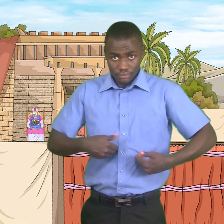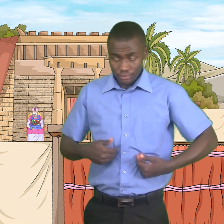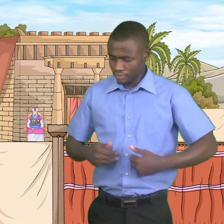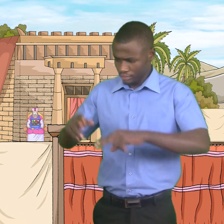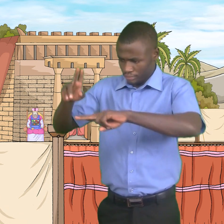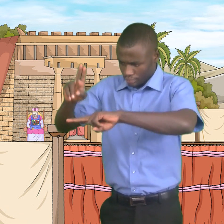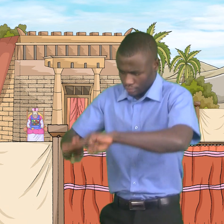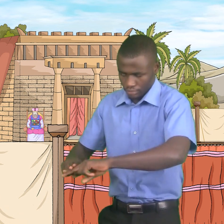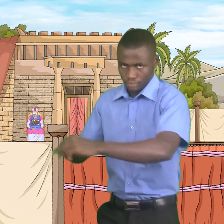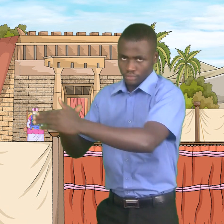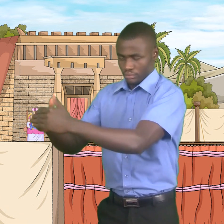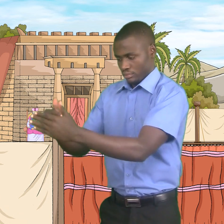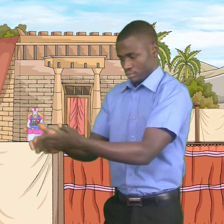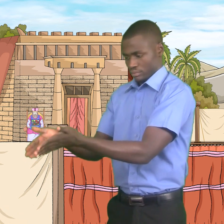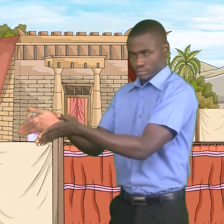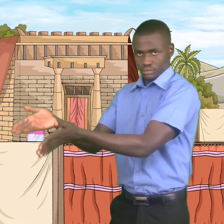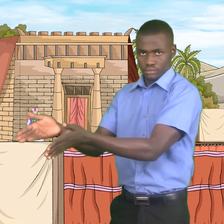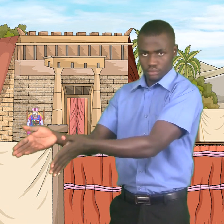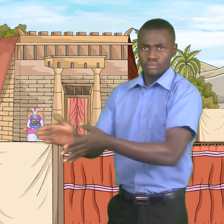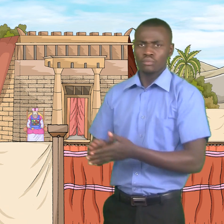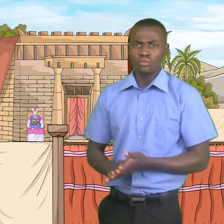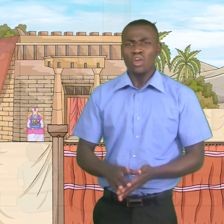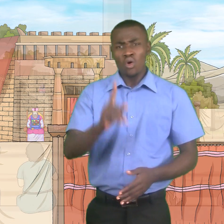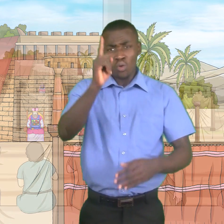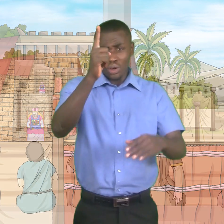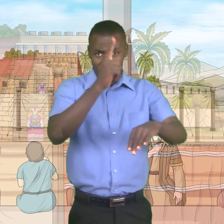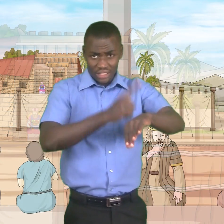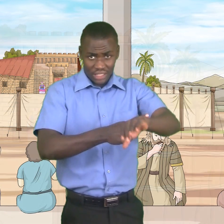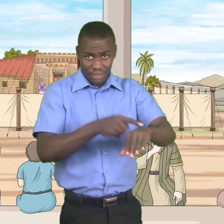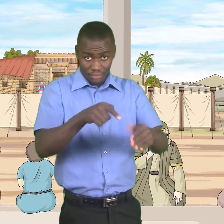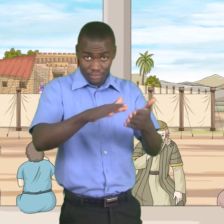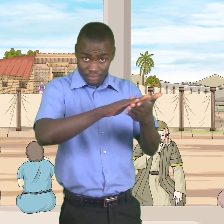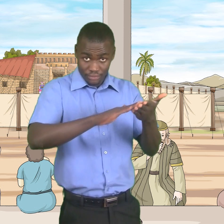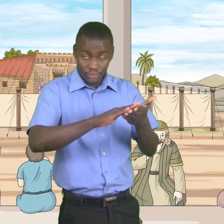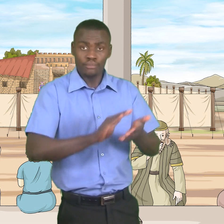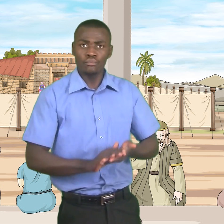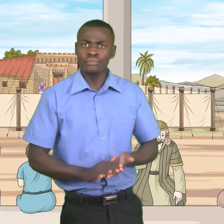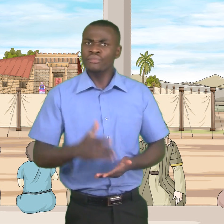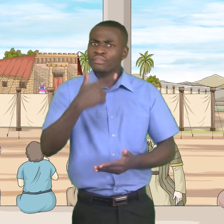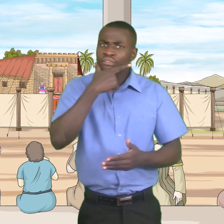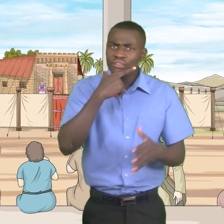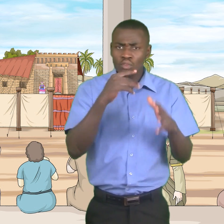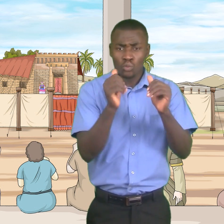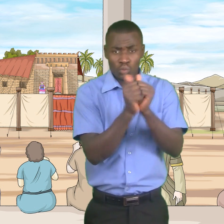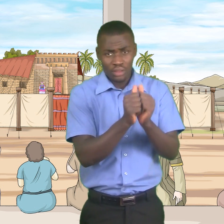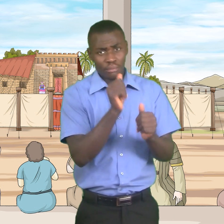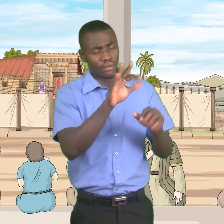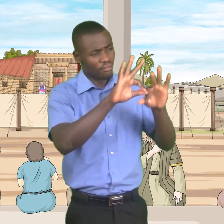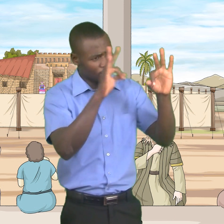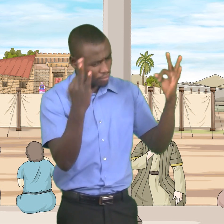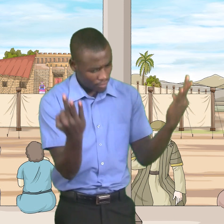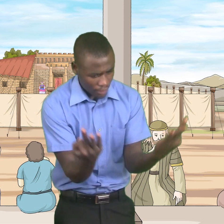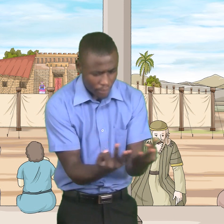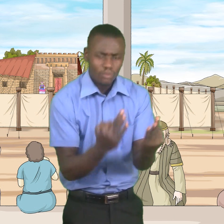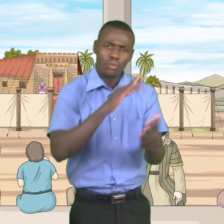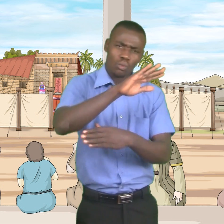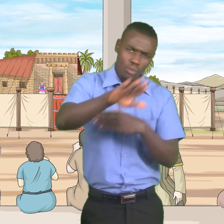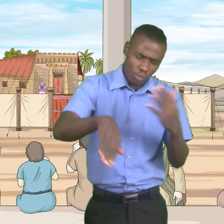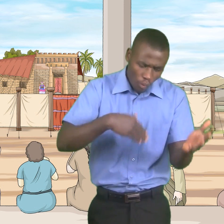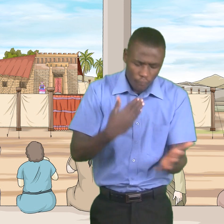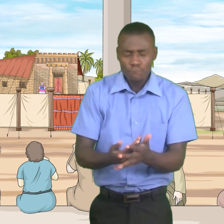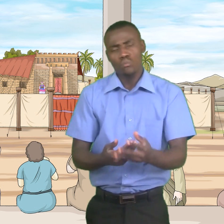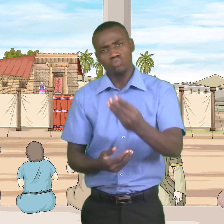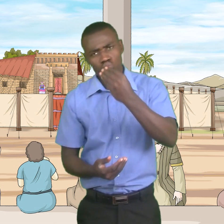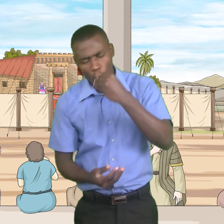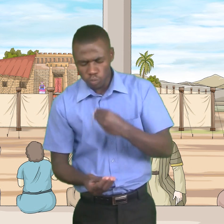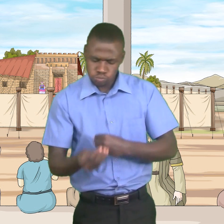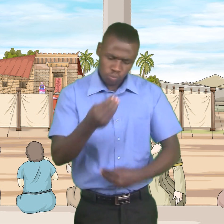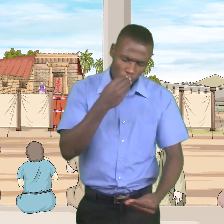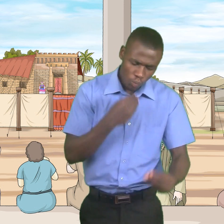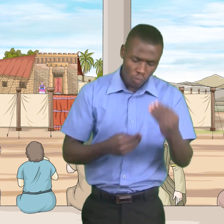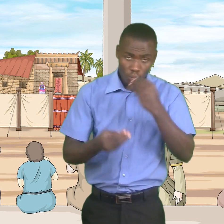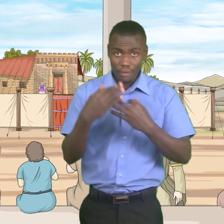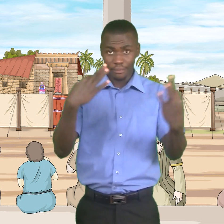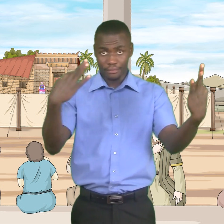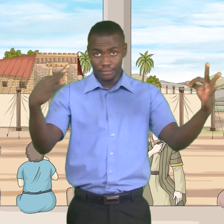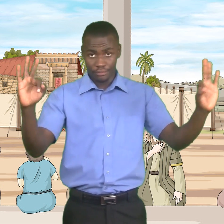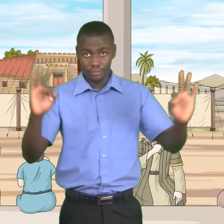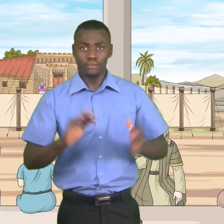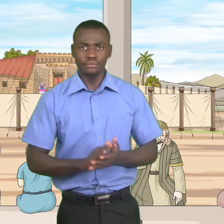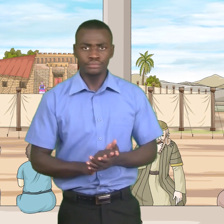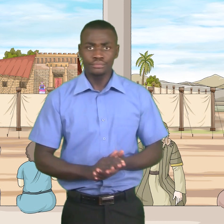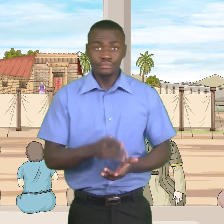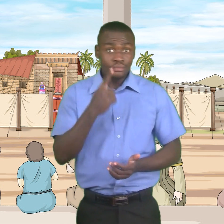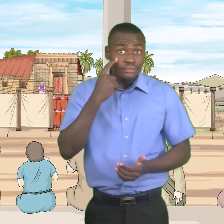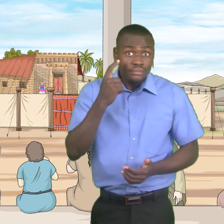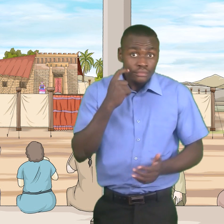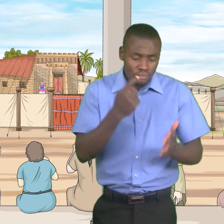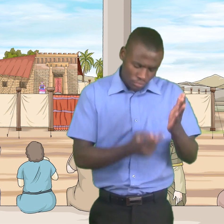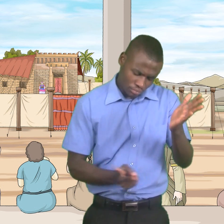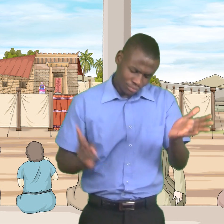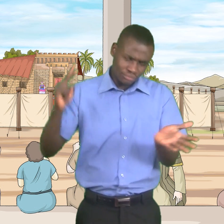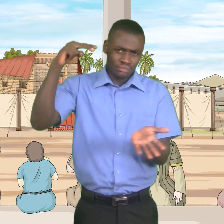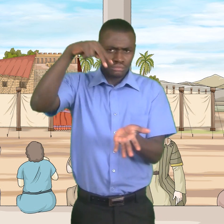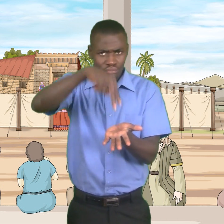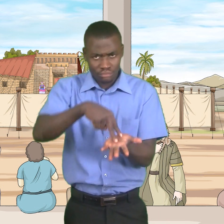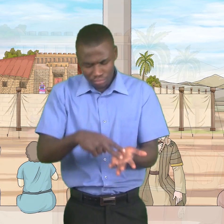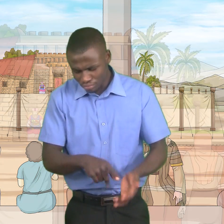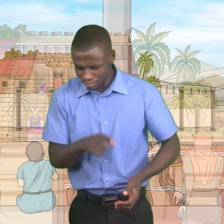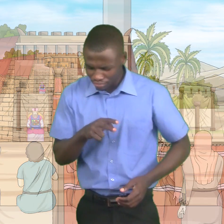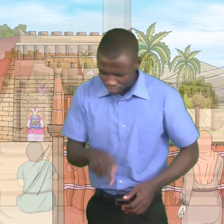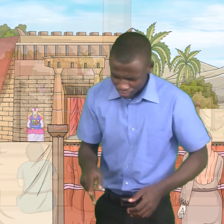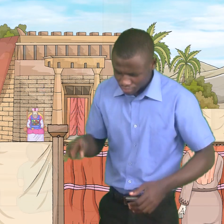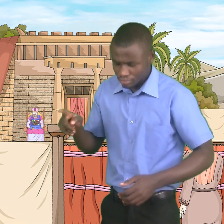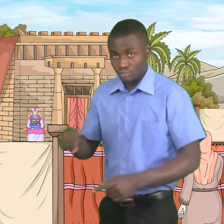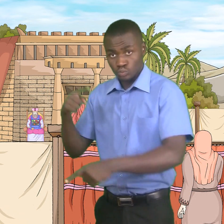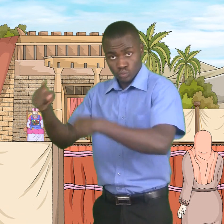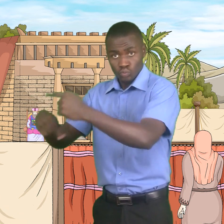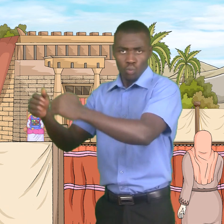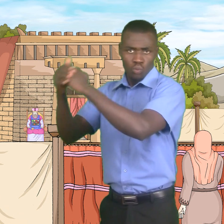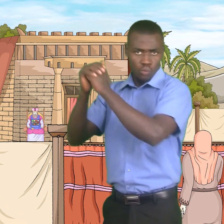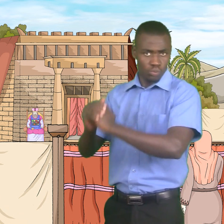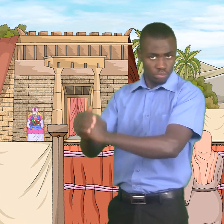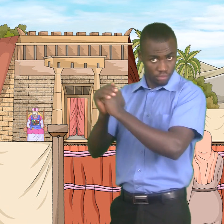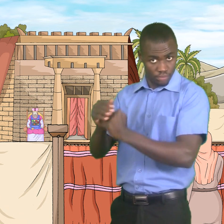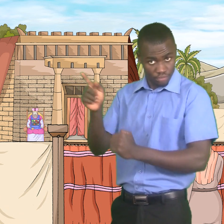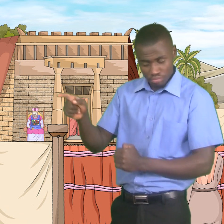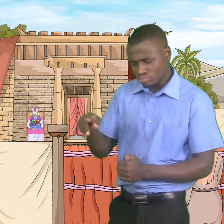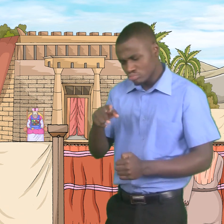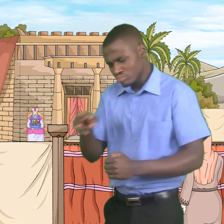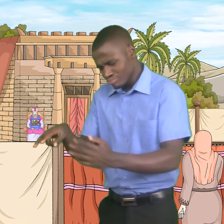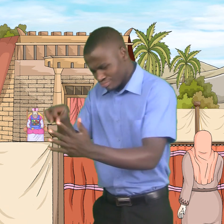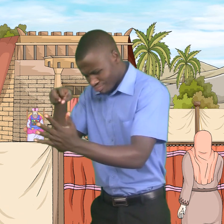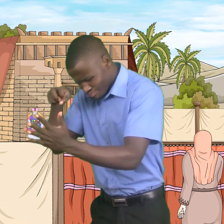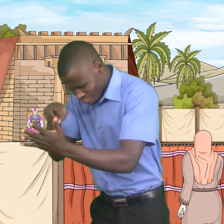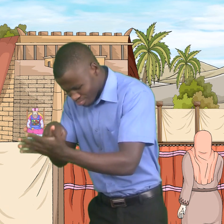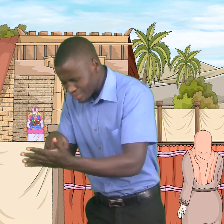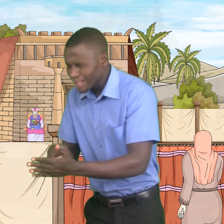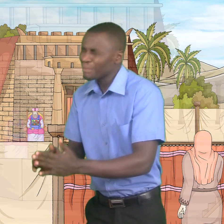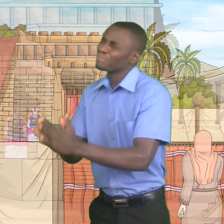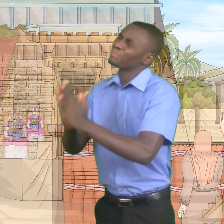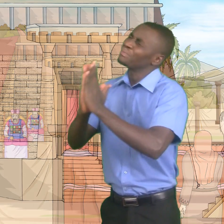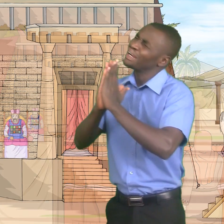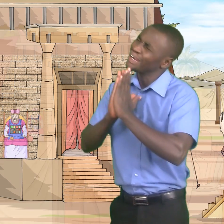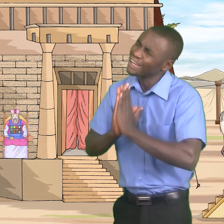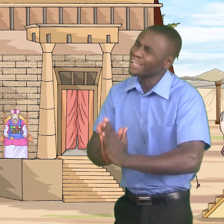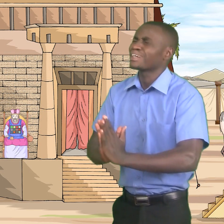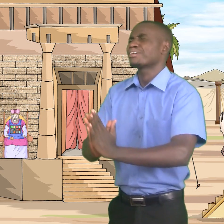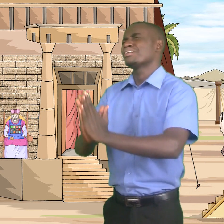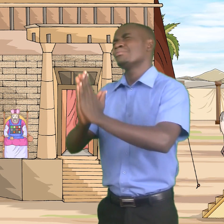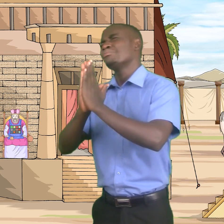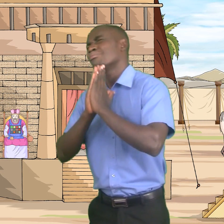Now Eli the priest was sitting on a chair by the doorpost of the temple of the LORD.